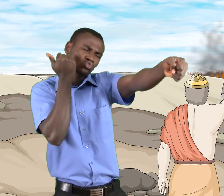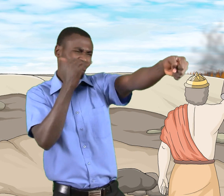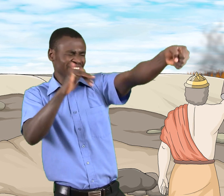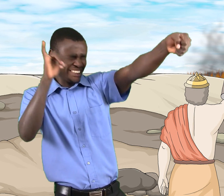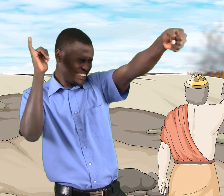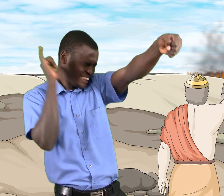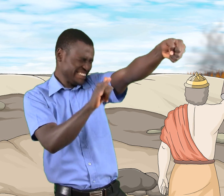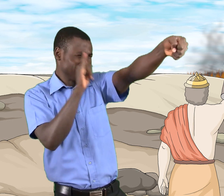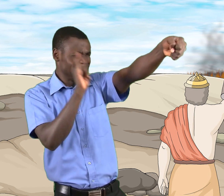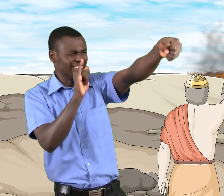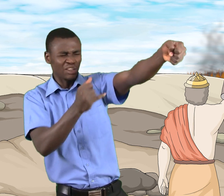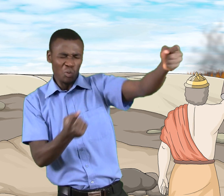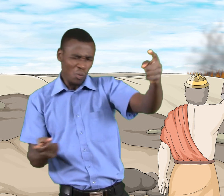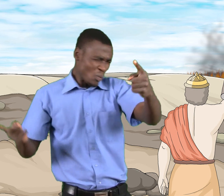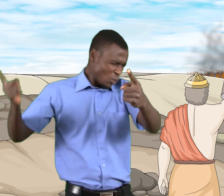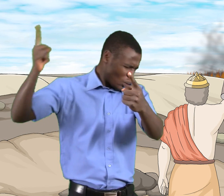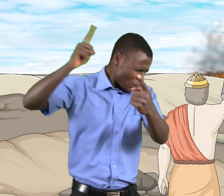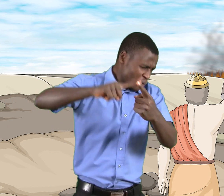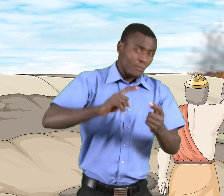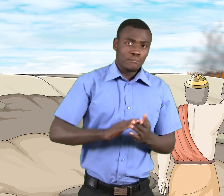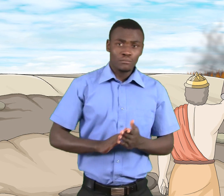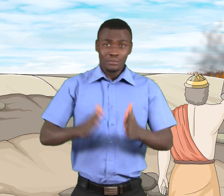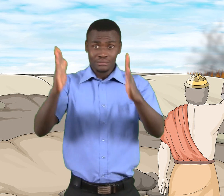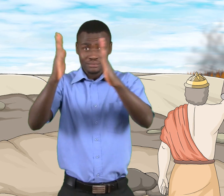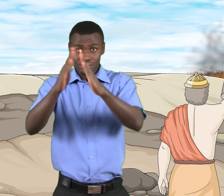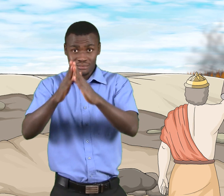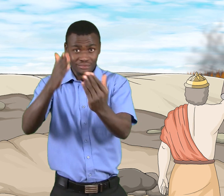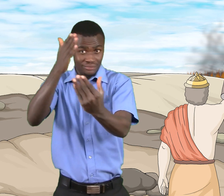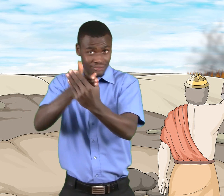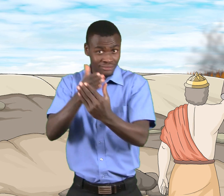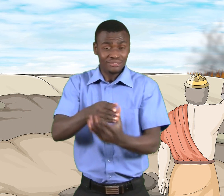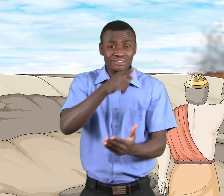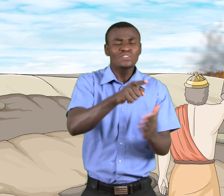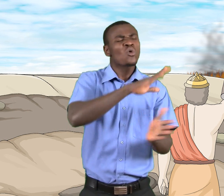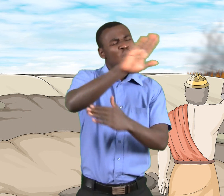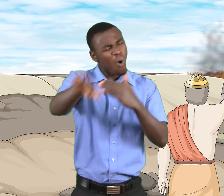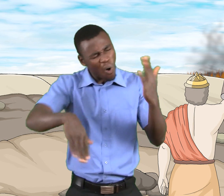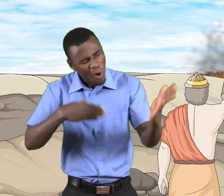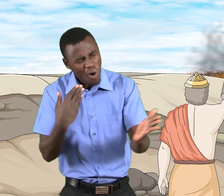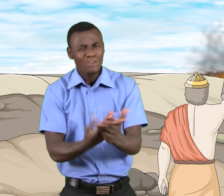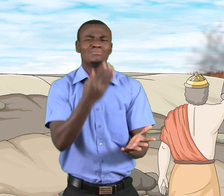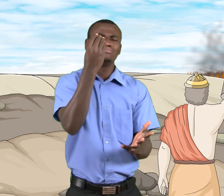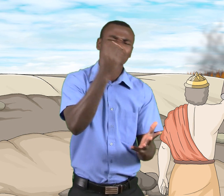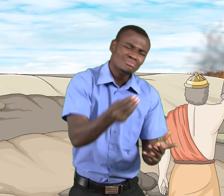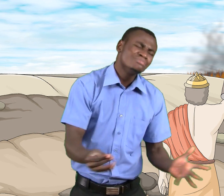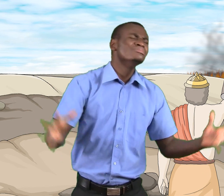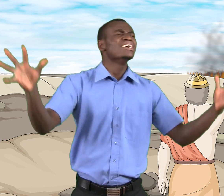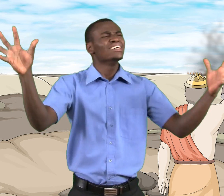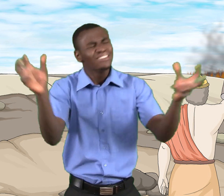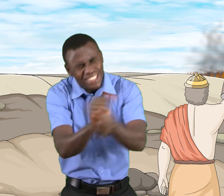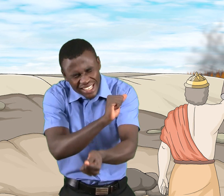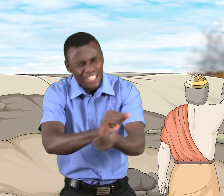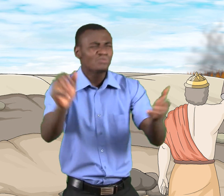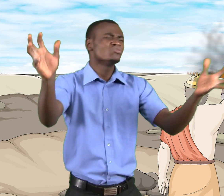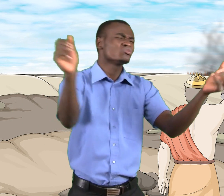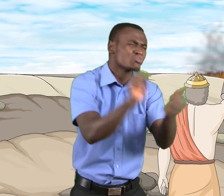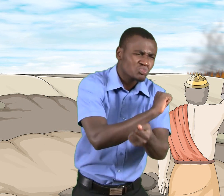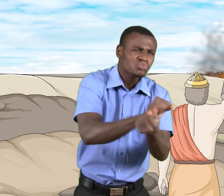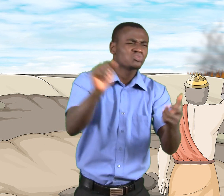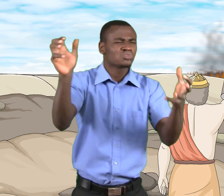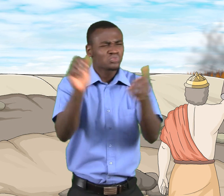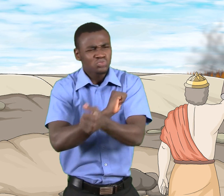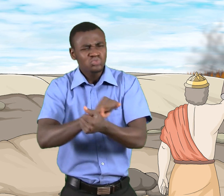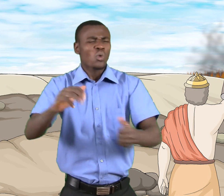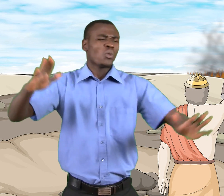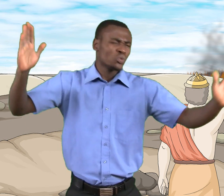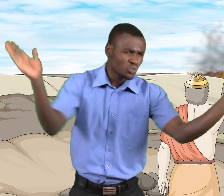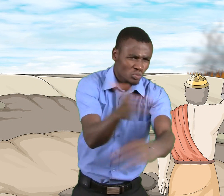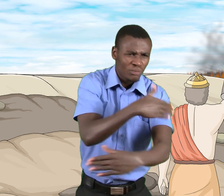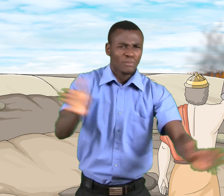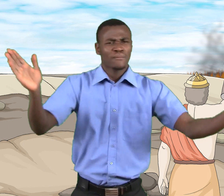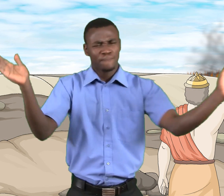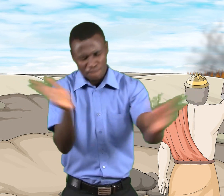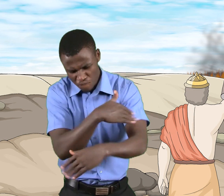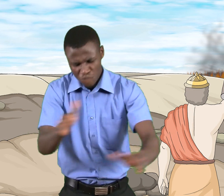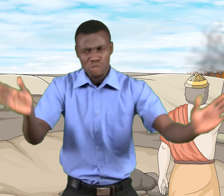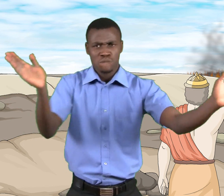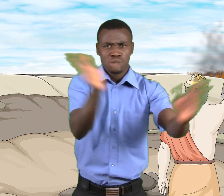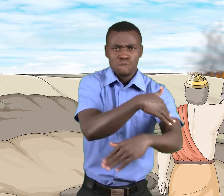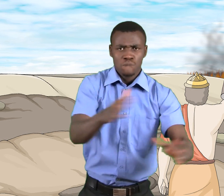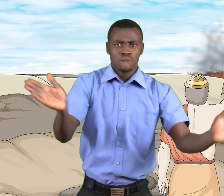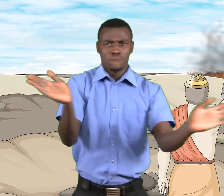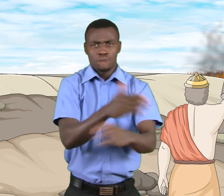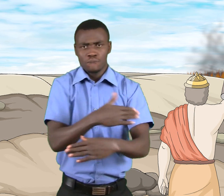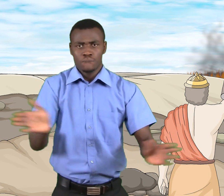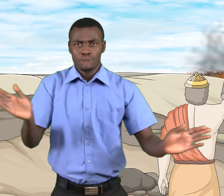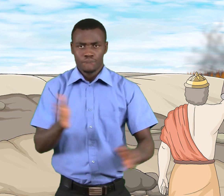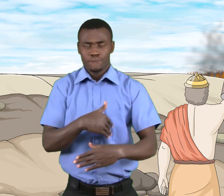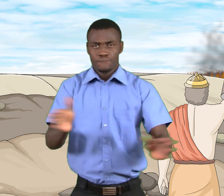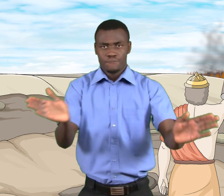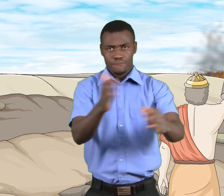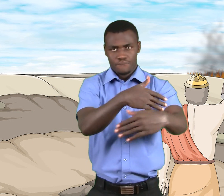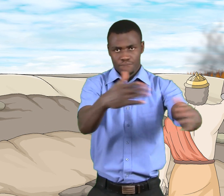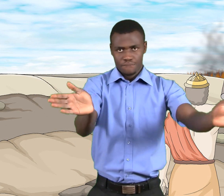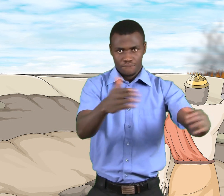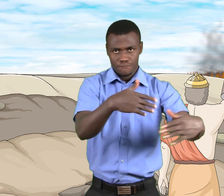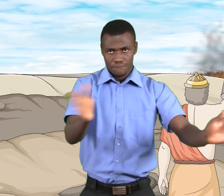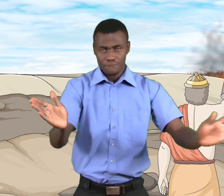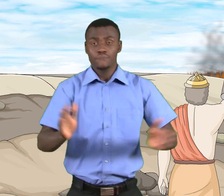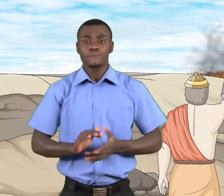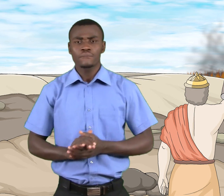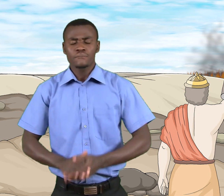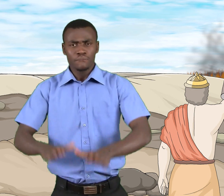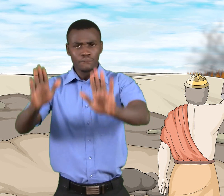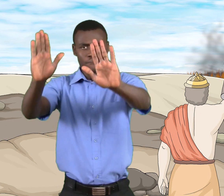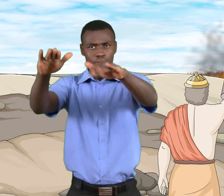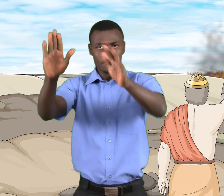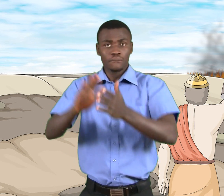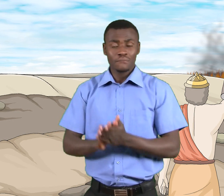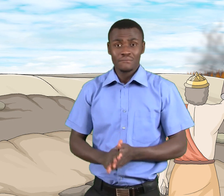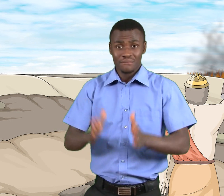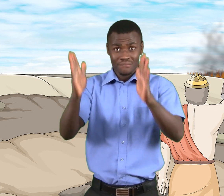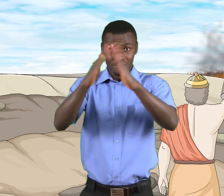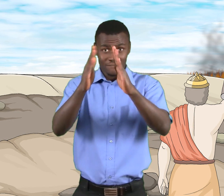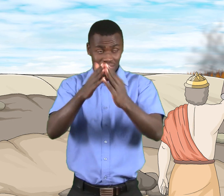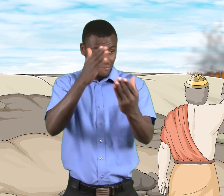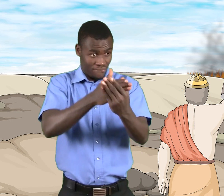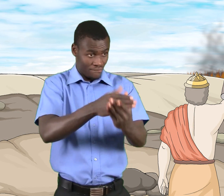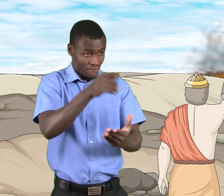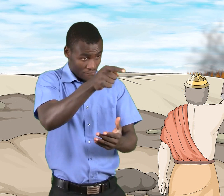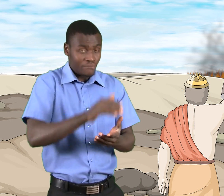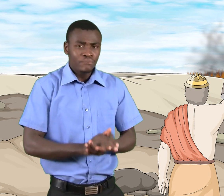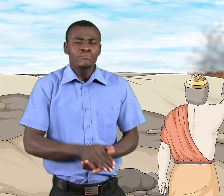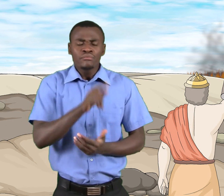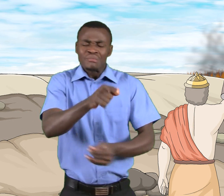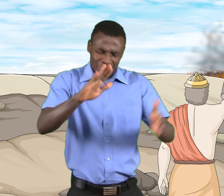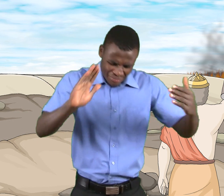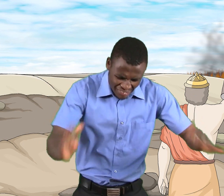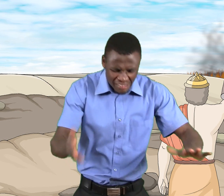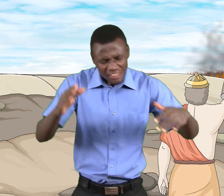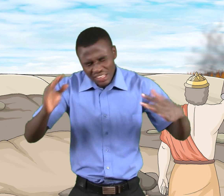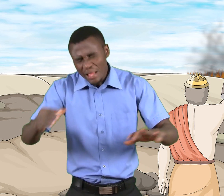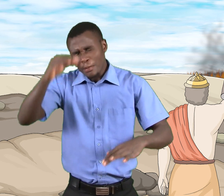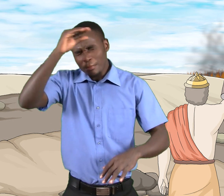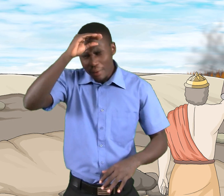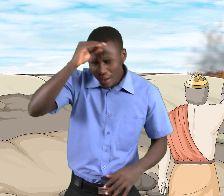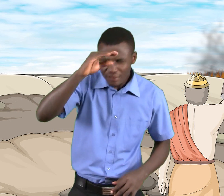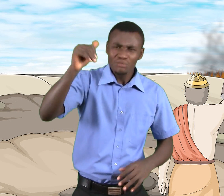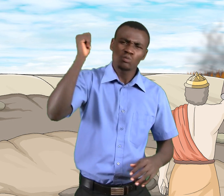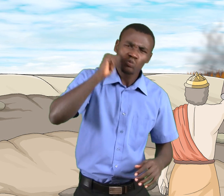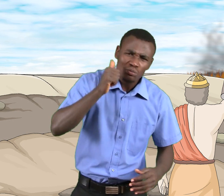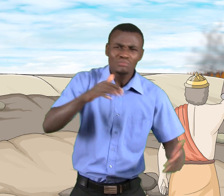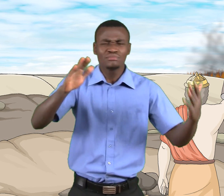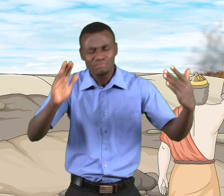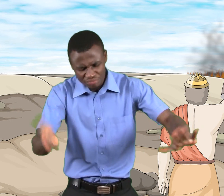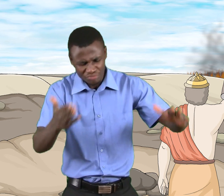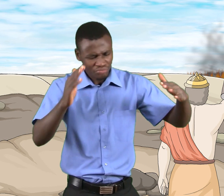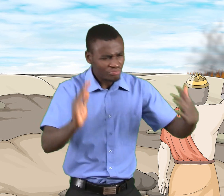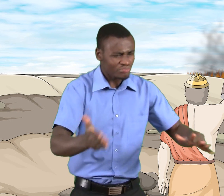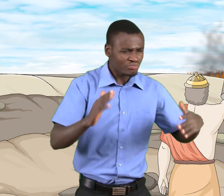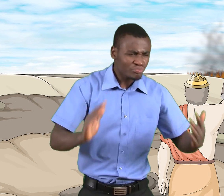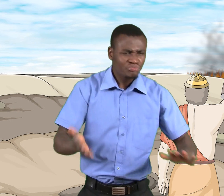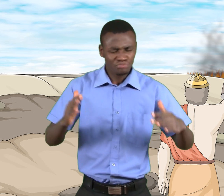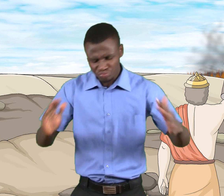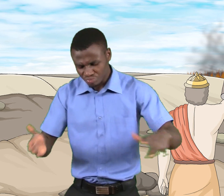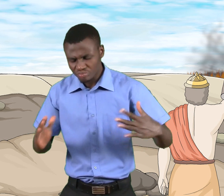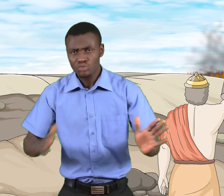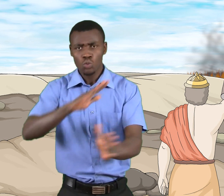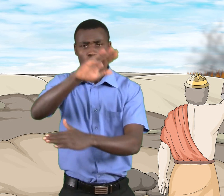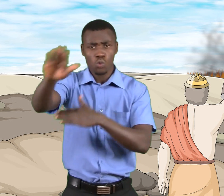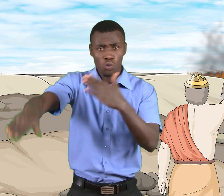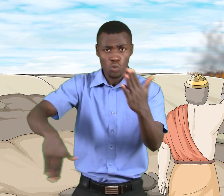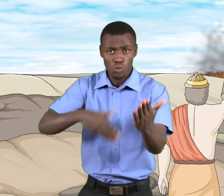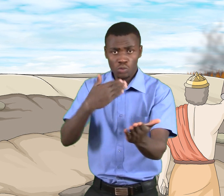A total of twelve thousand men and women fell that day—all the people of Ai.